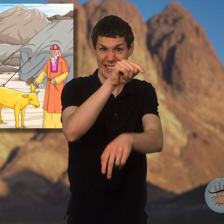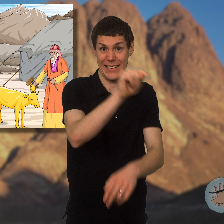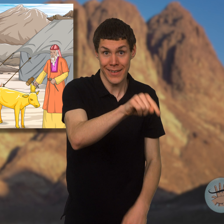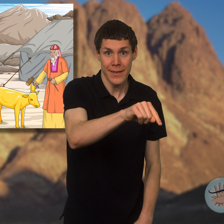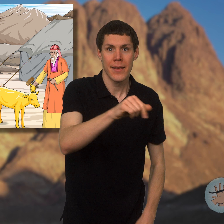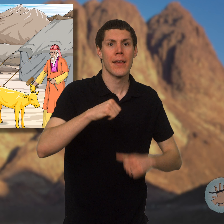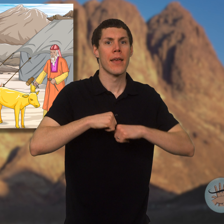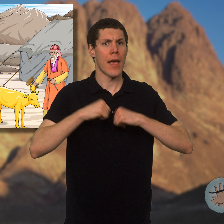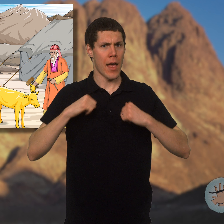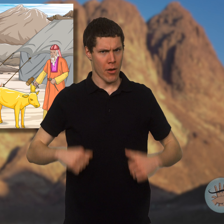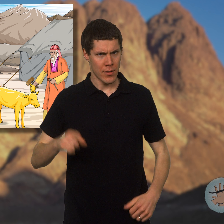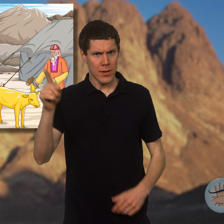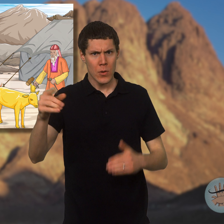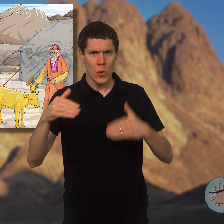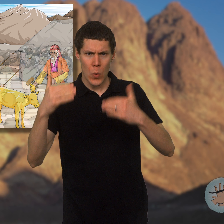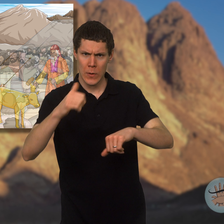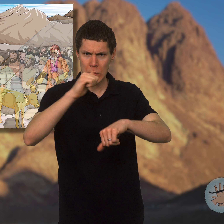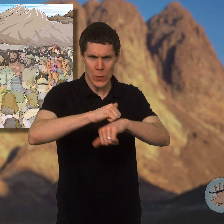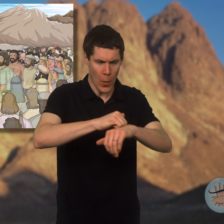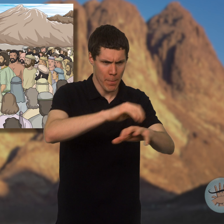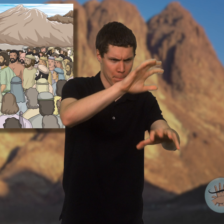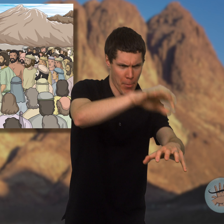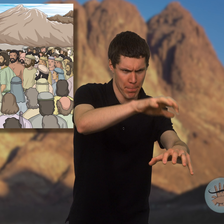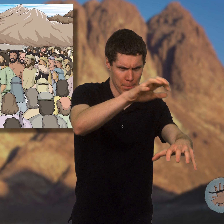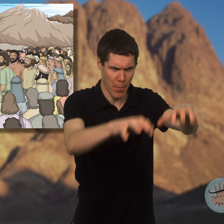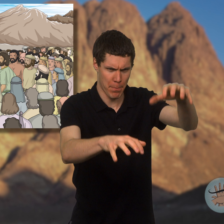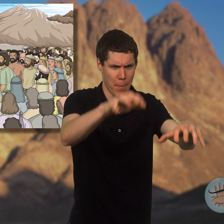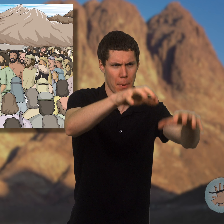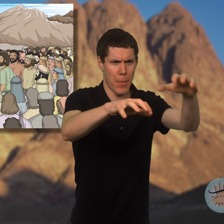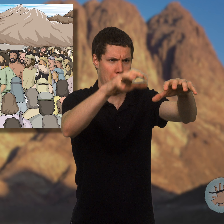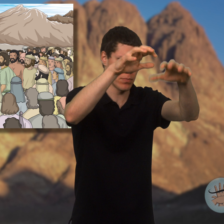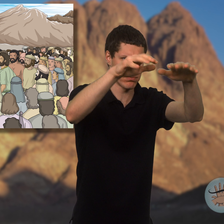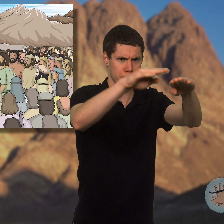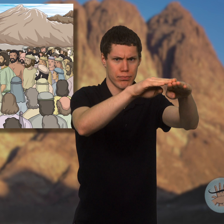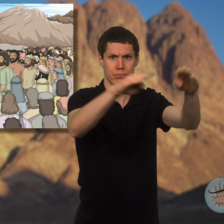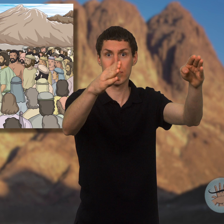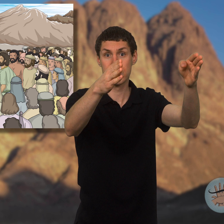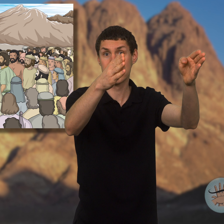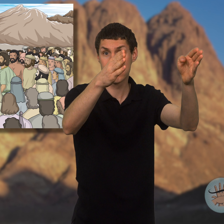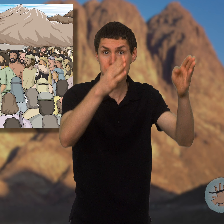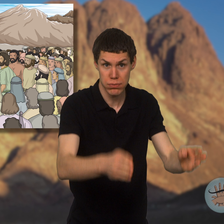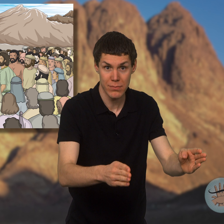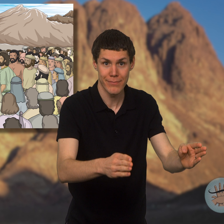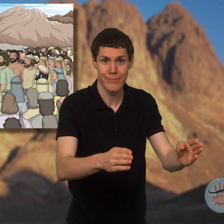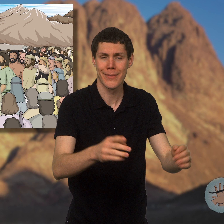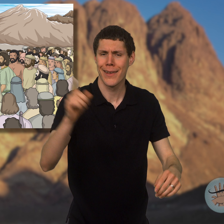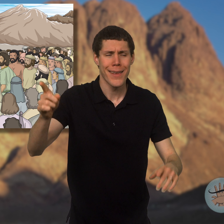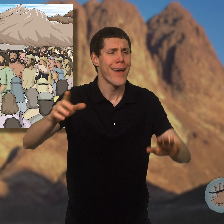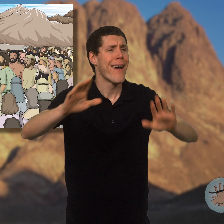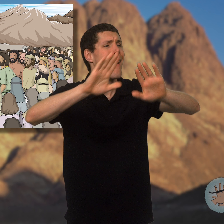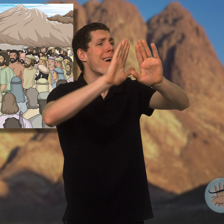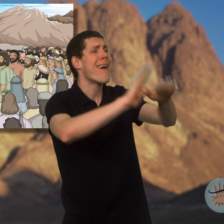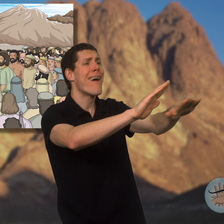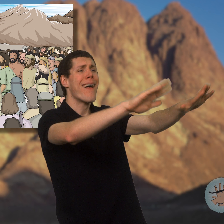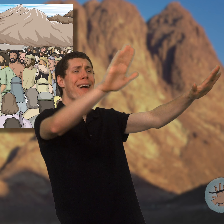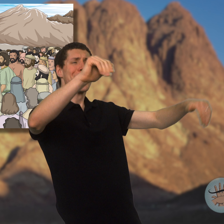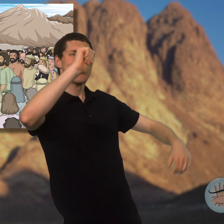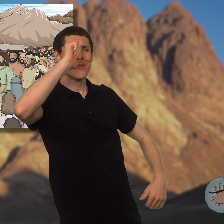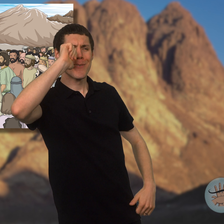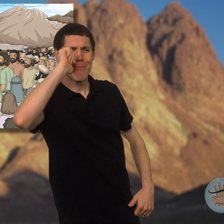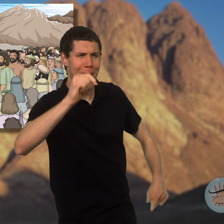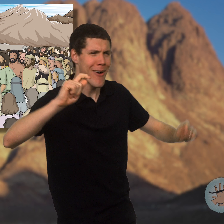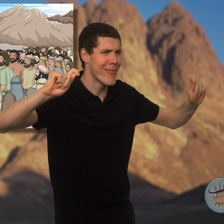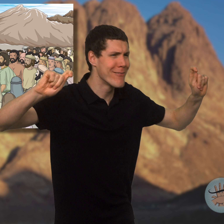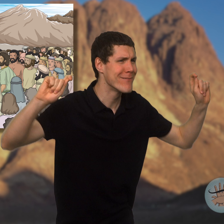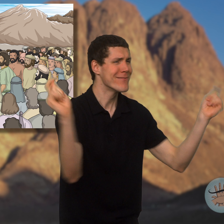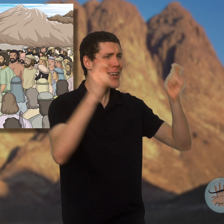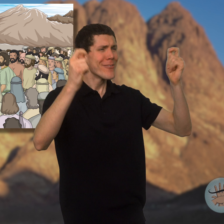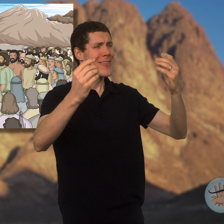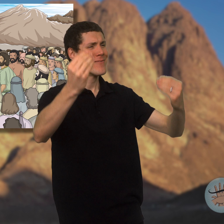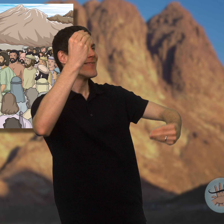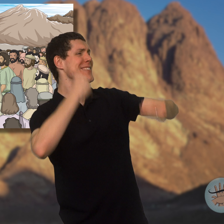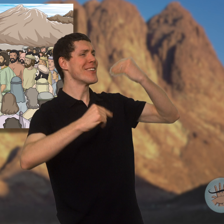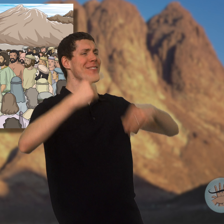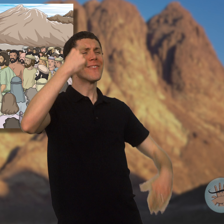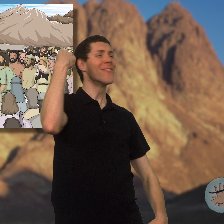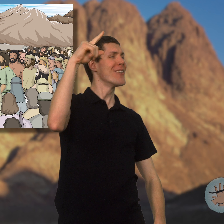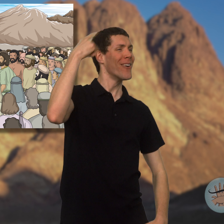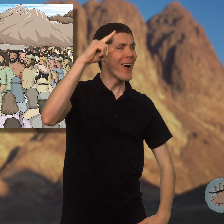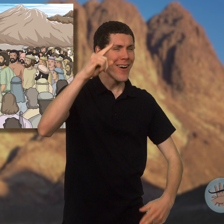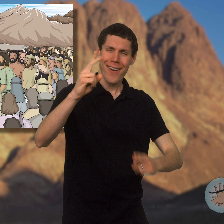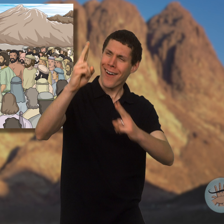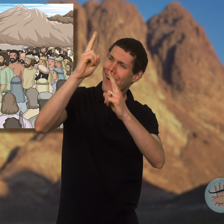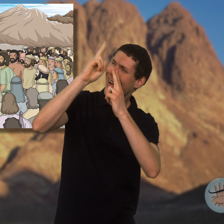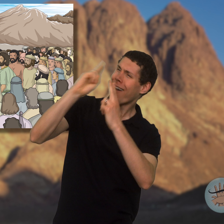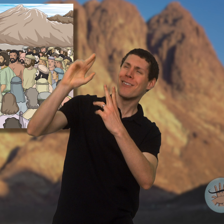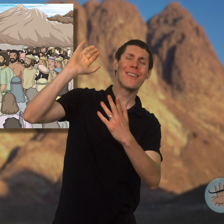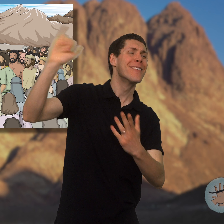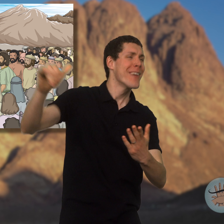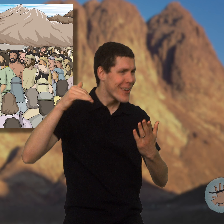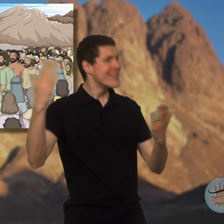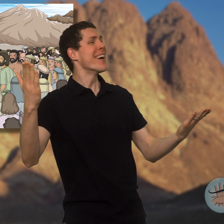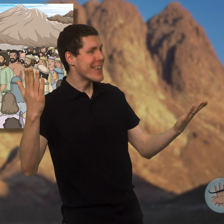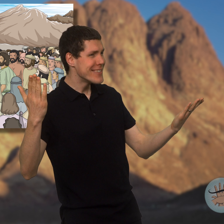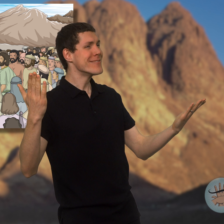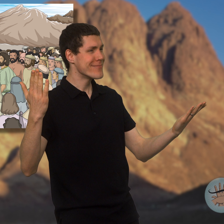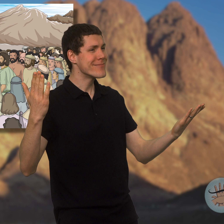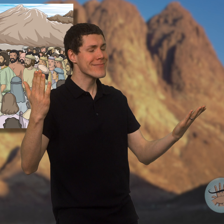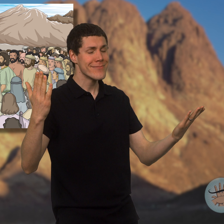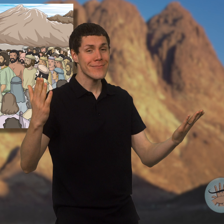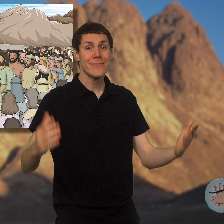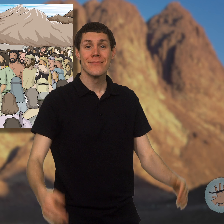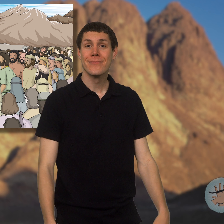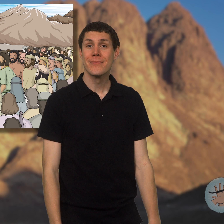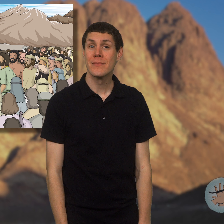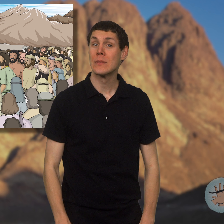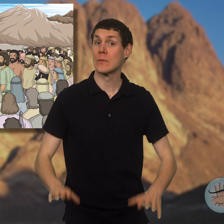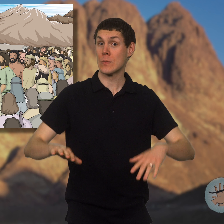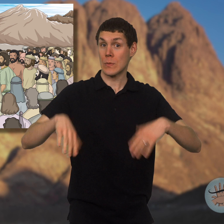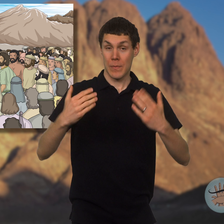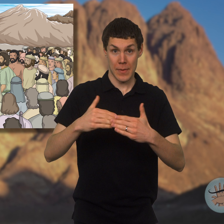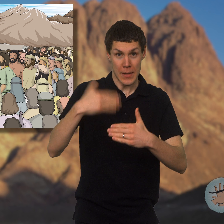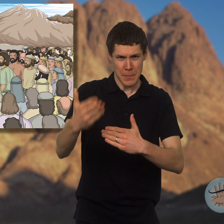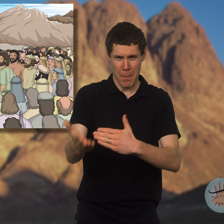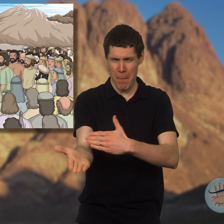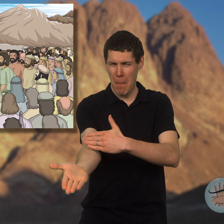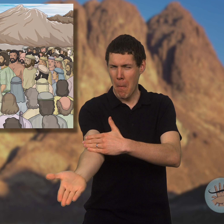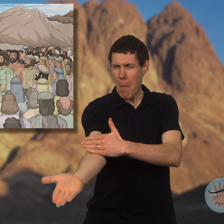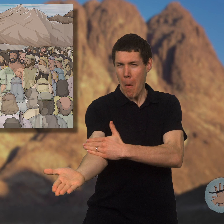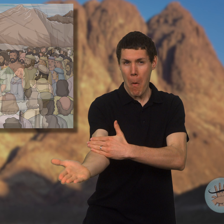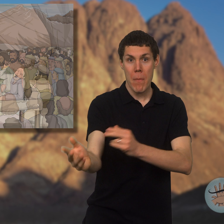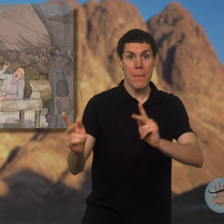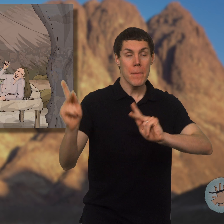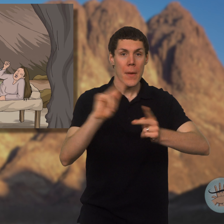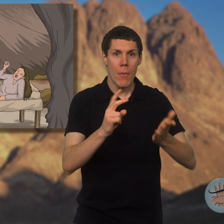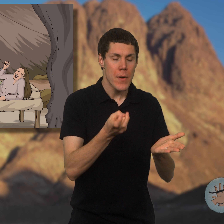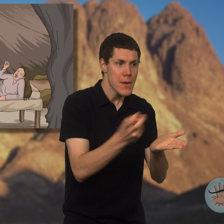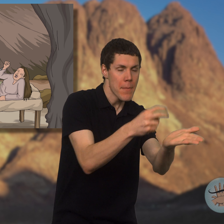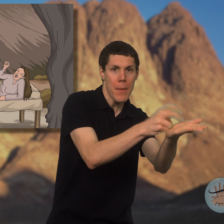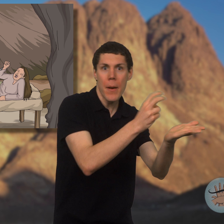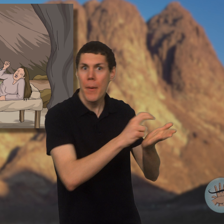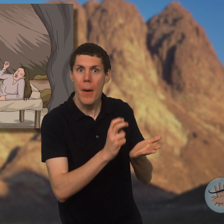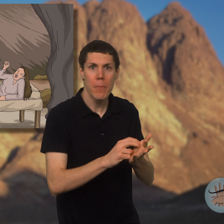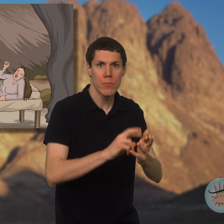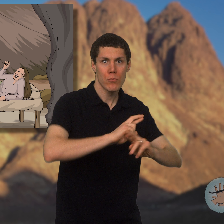When Aaron saw this, he built an altar before the calf and proclaimed: “Tomorrow shall be a feast to the LORD.”